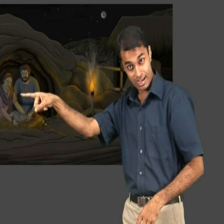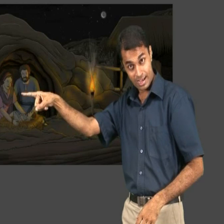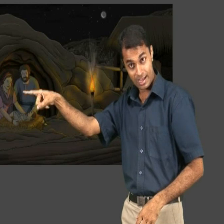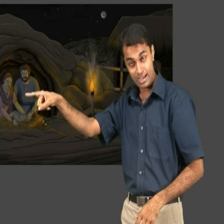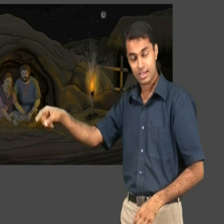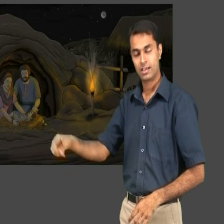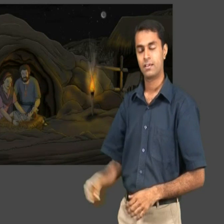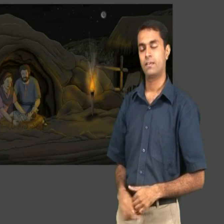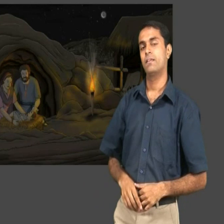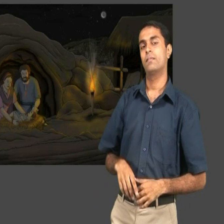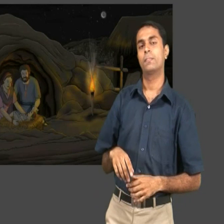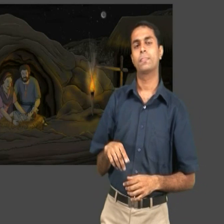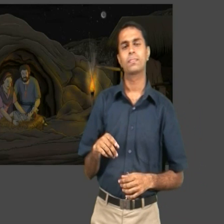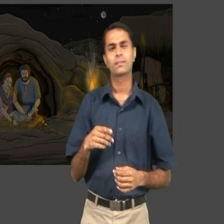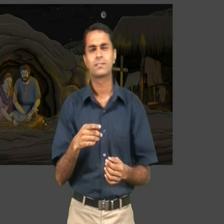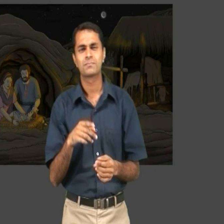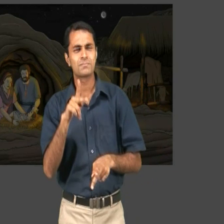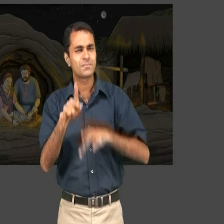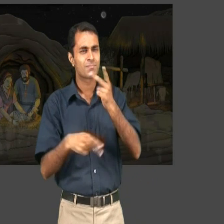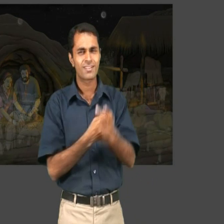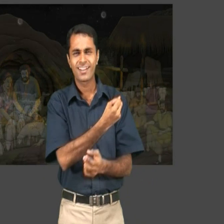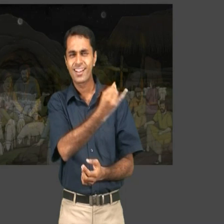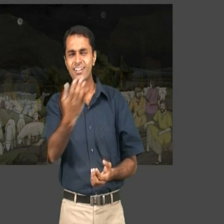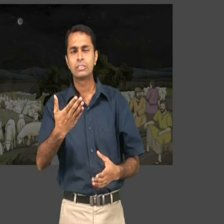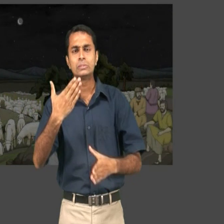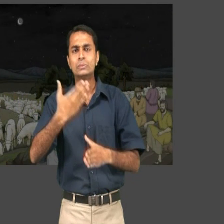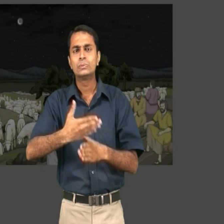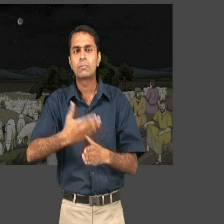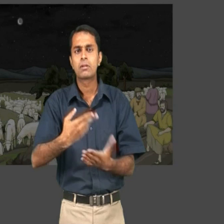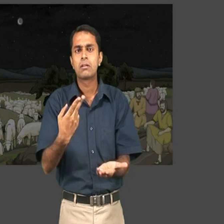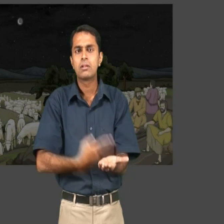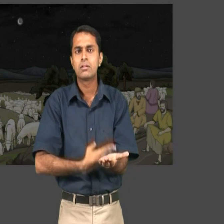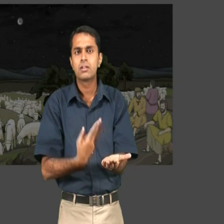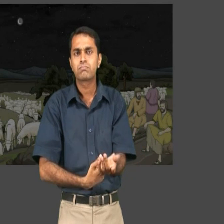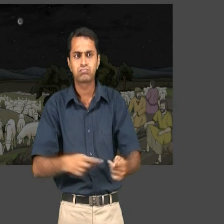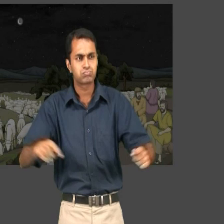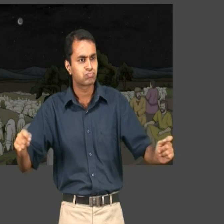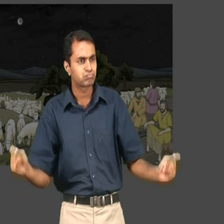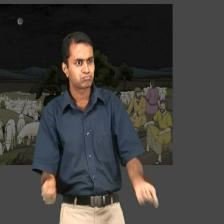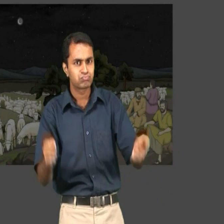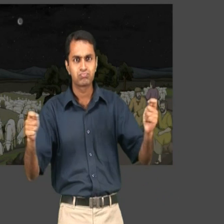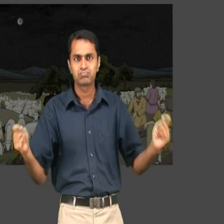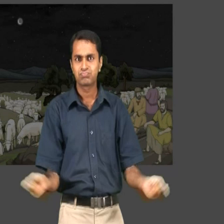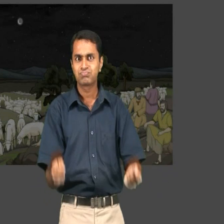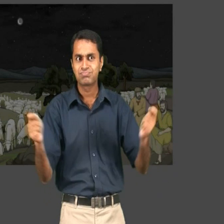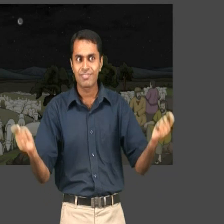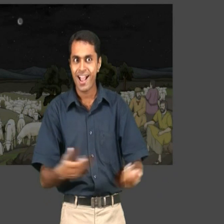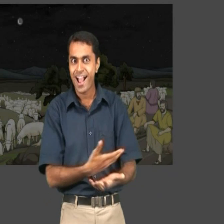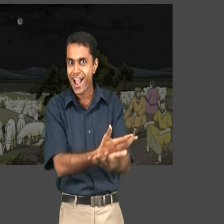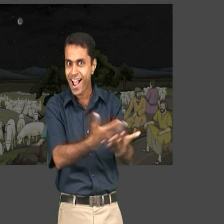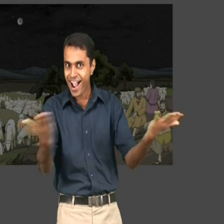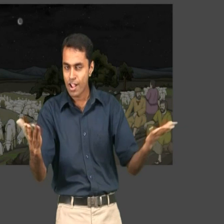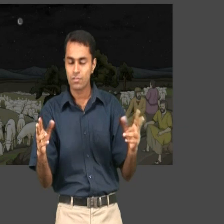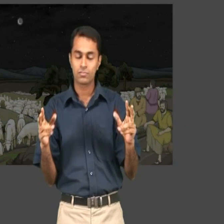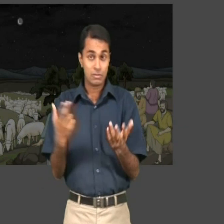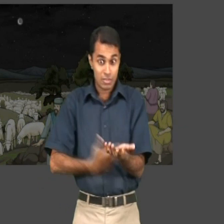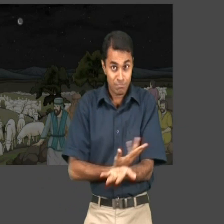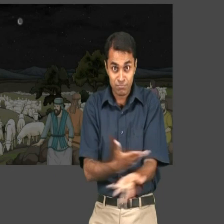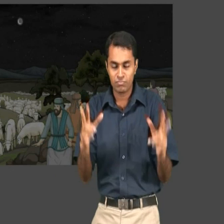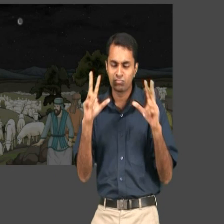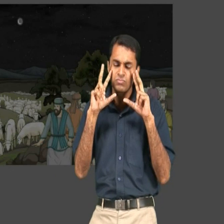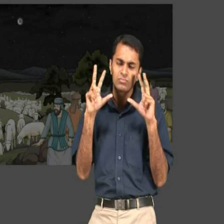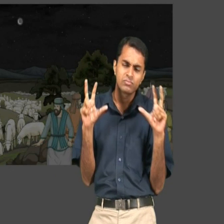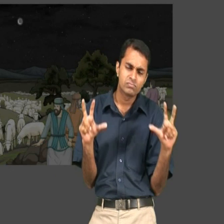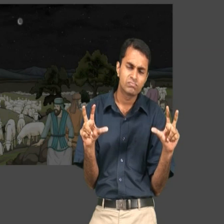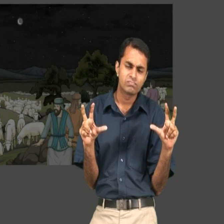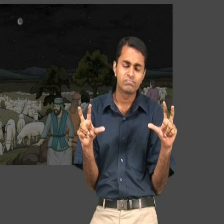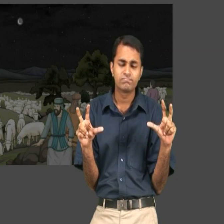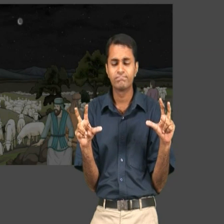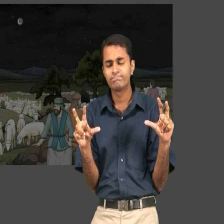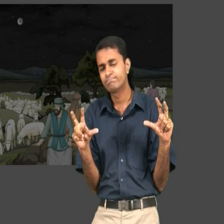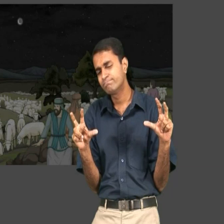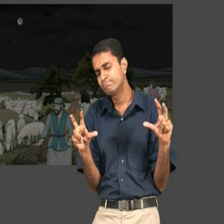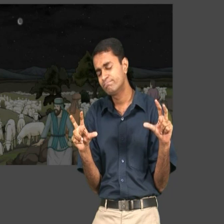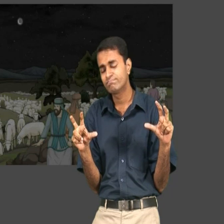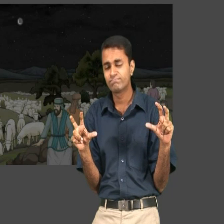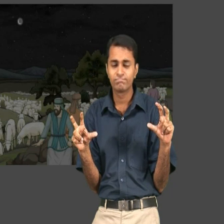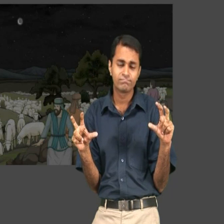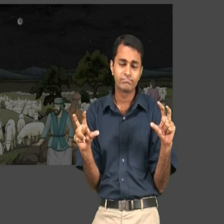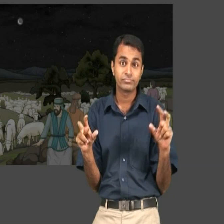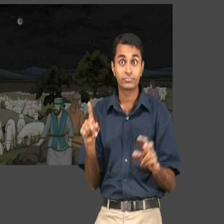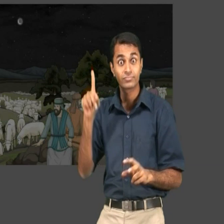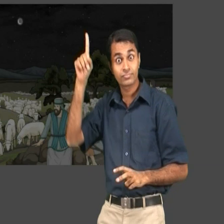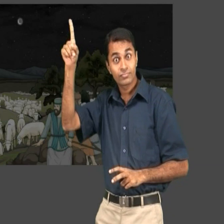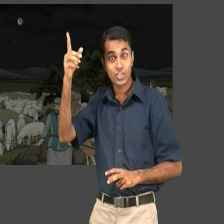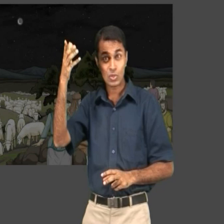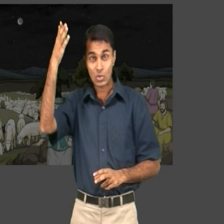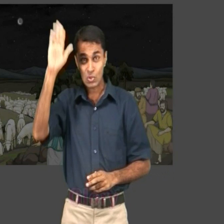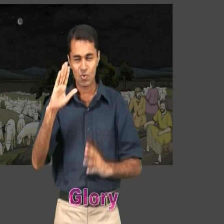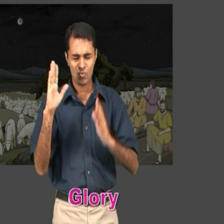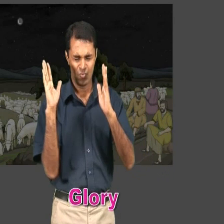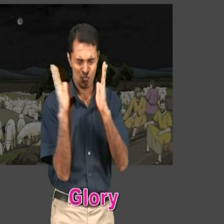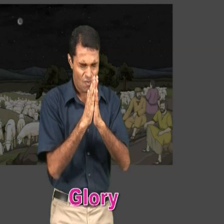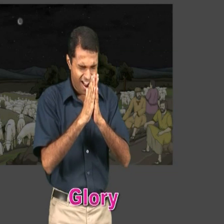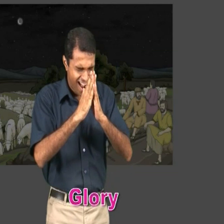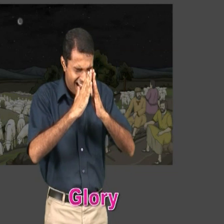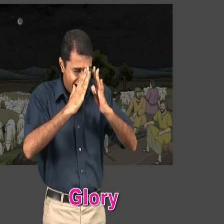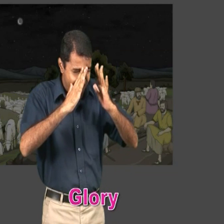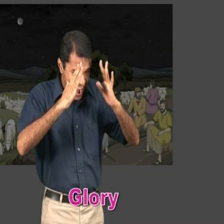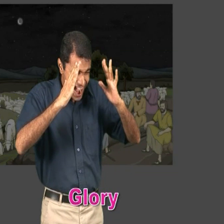And there were shepherds residing in the fields nearby, keeping watch over their flocks by night.